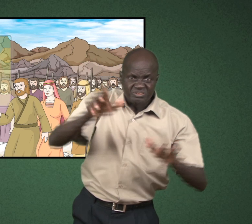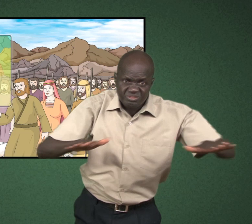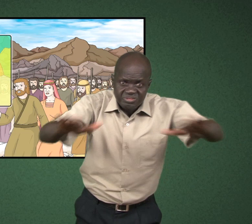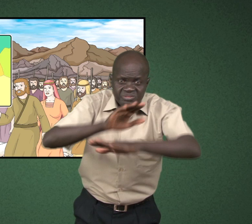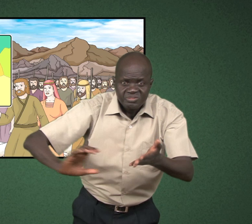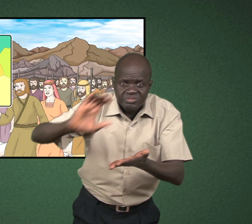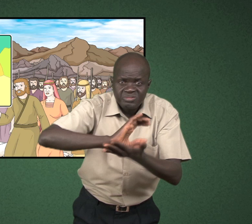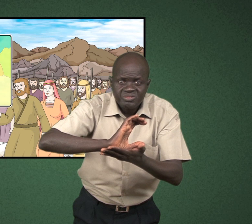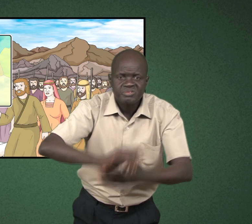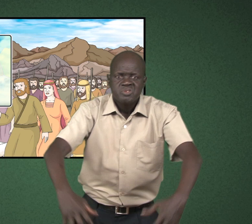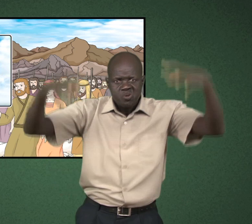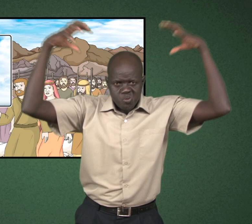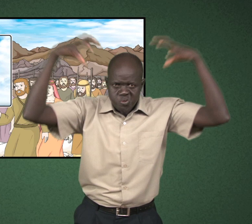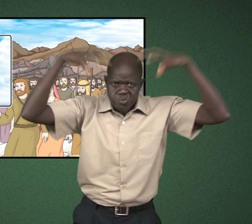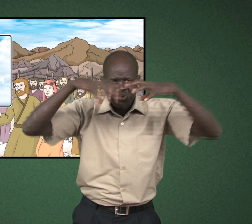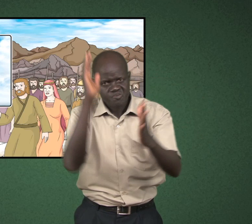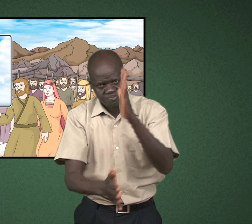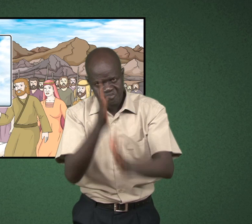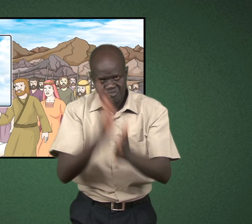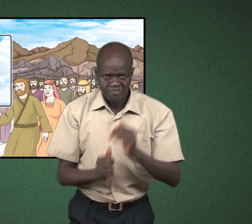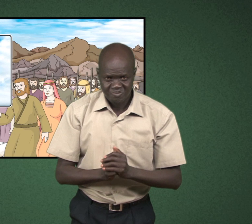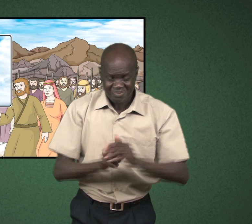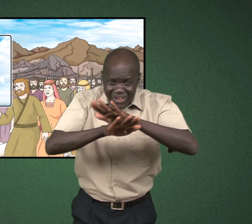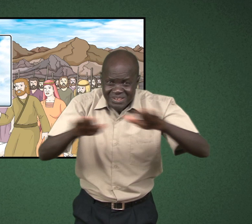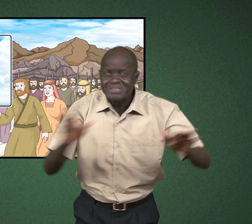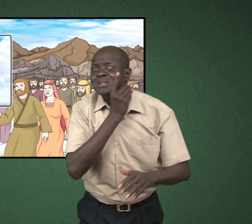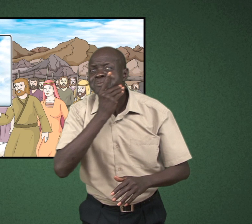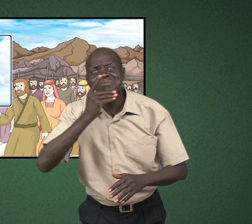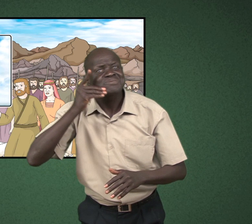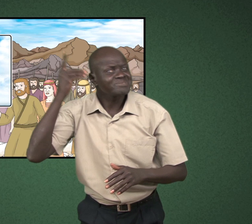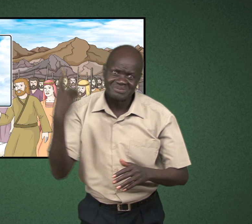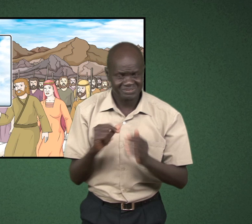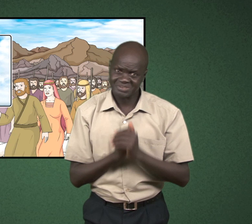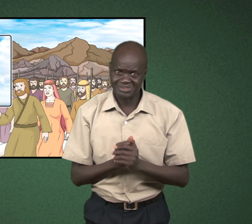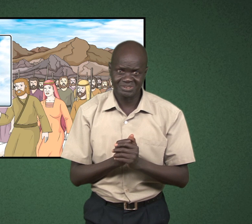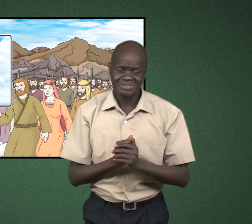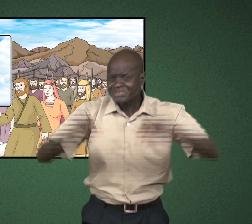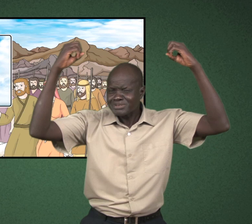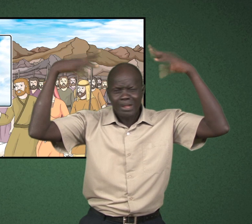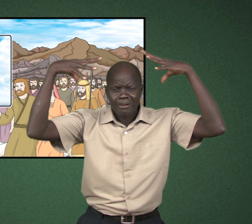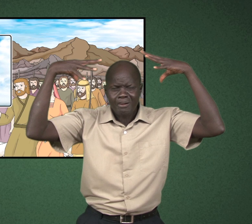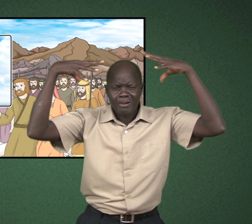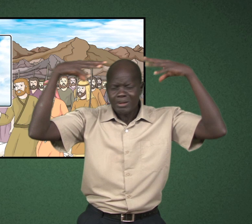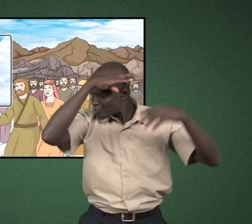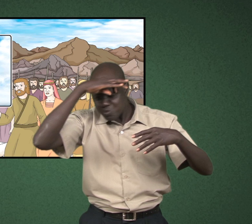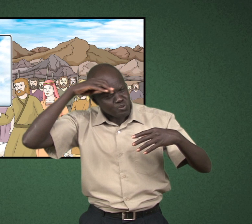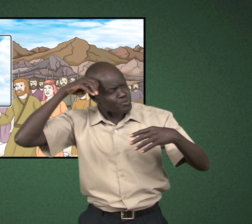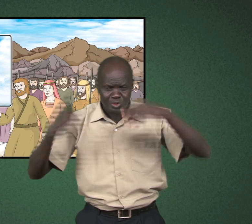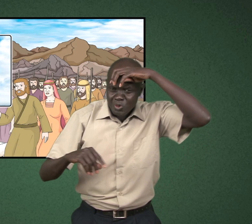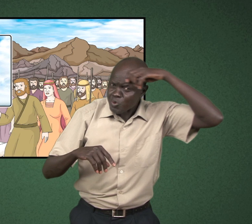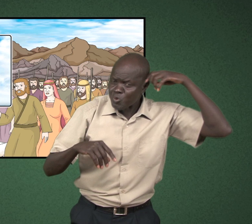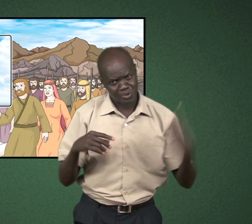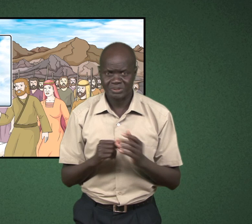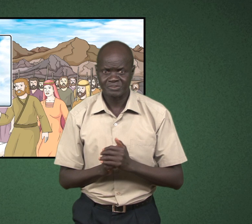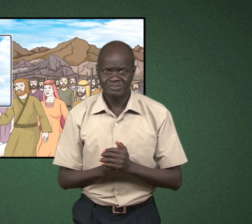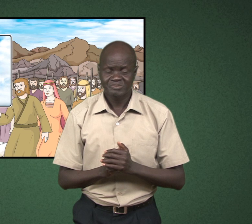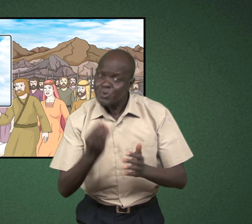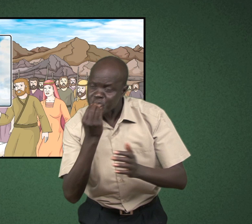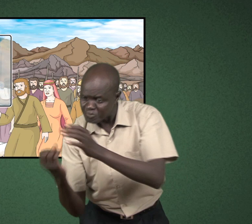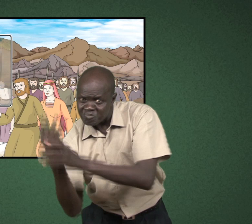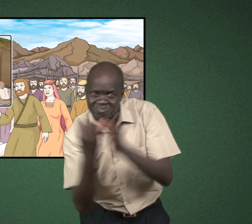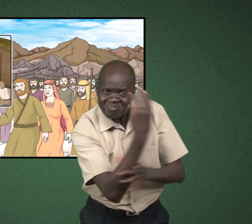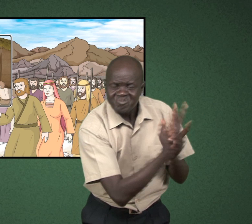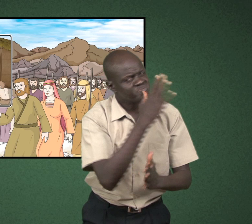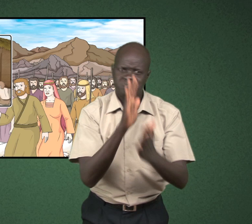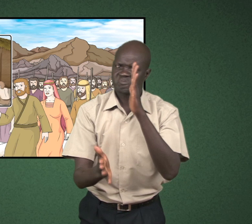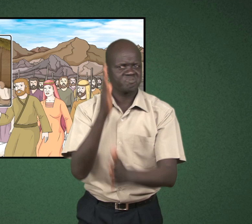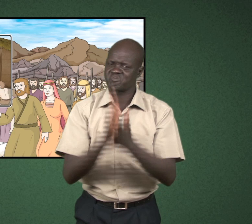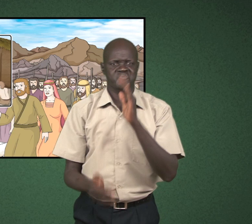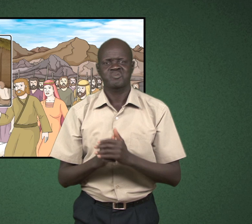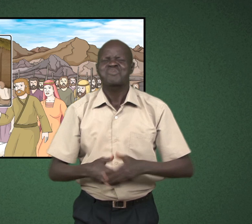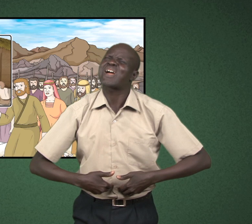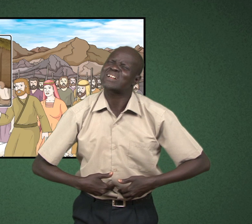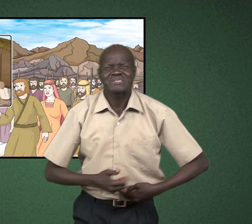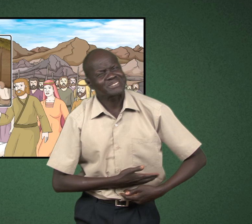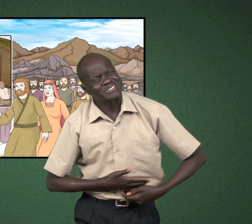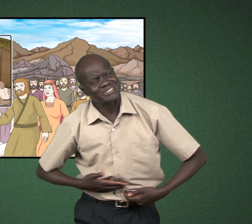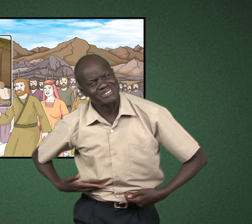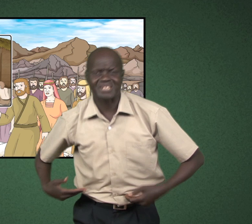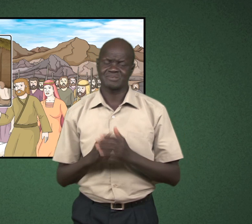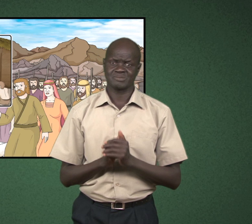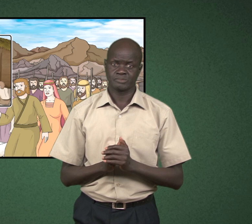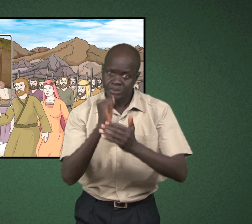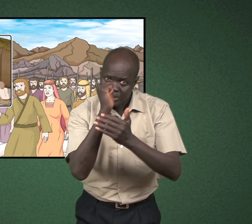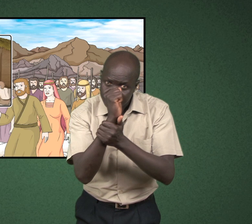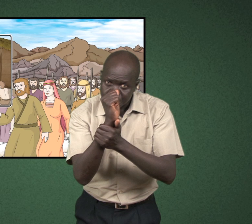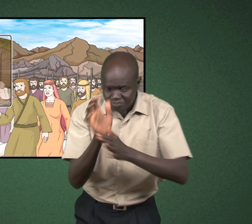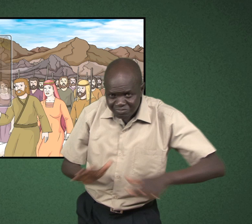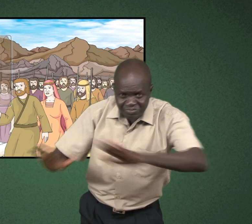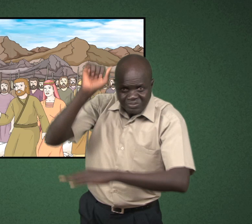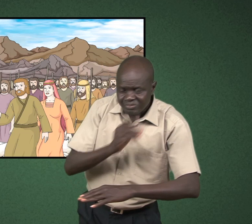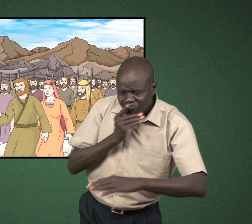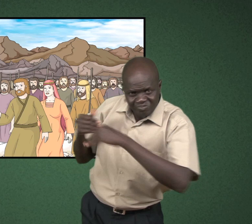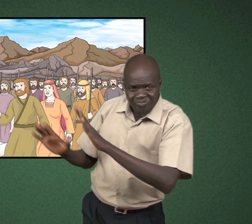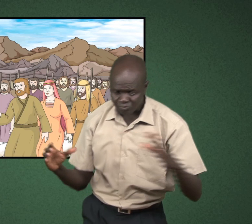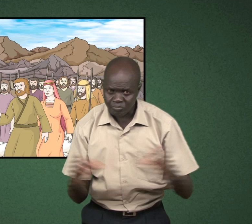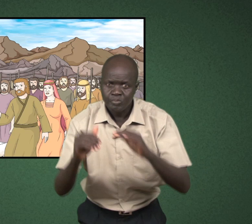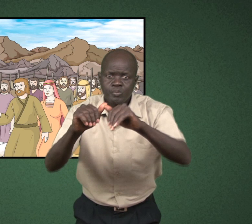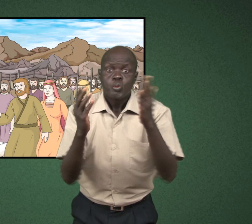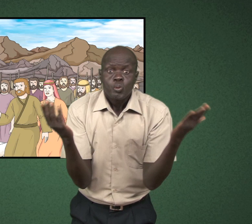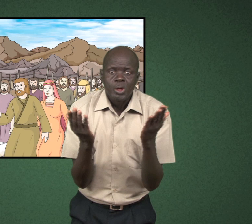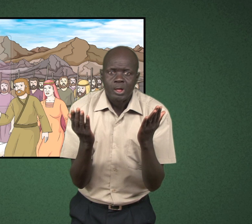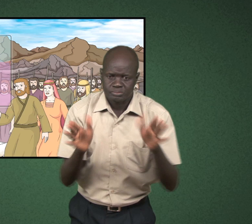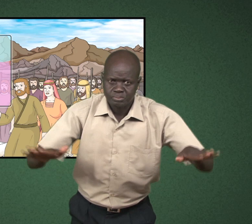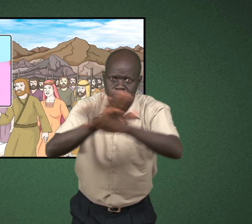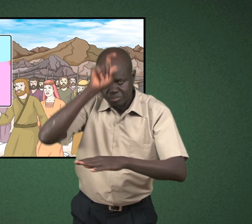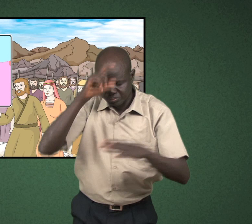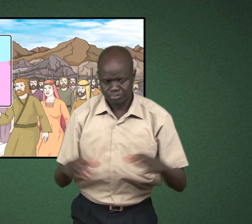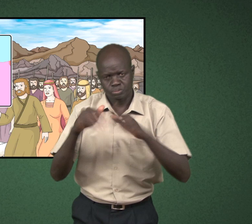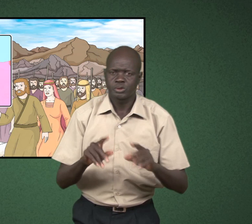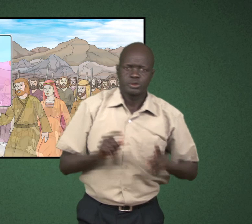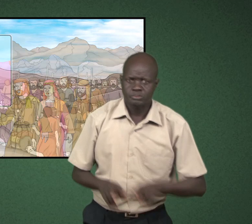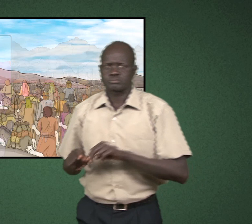Now there was a famine in the land.